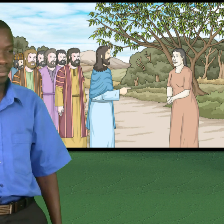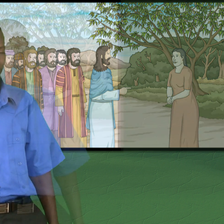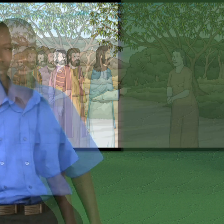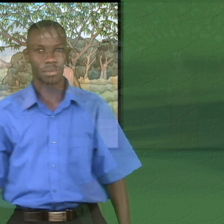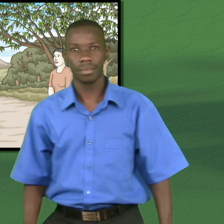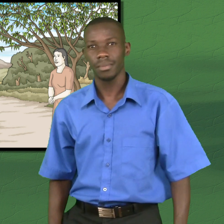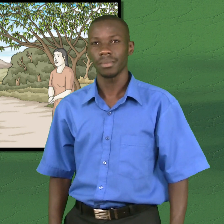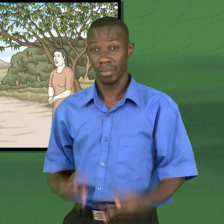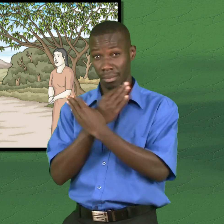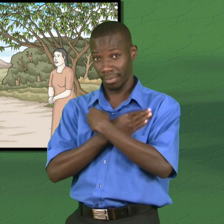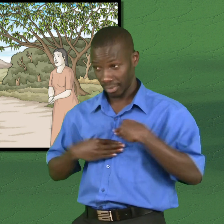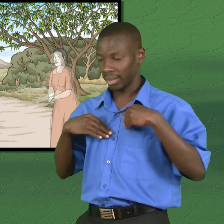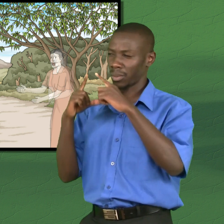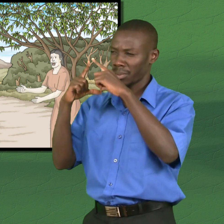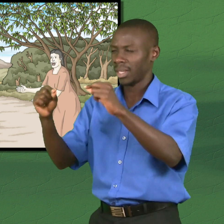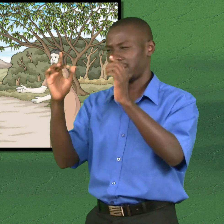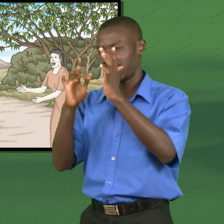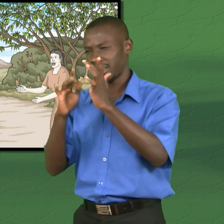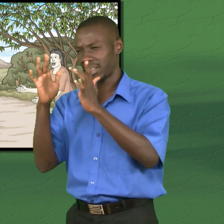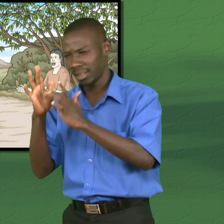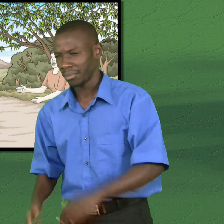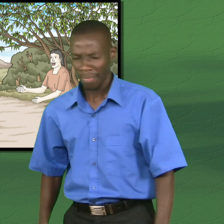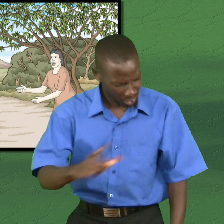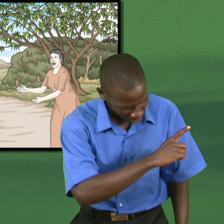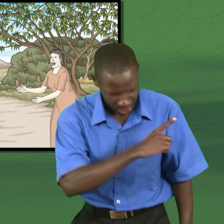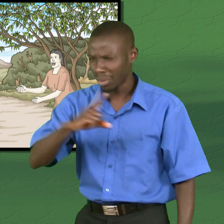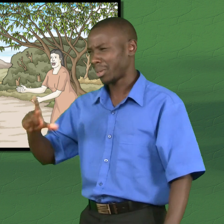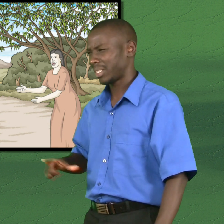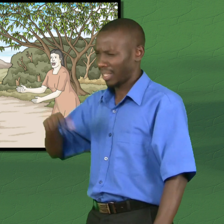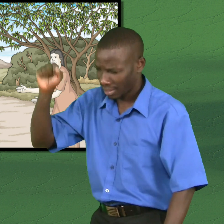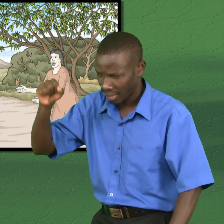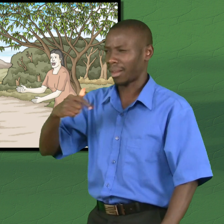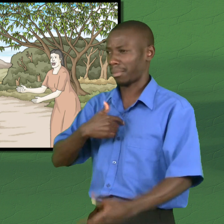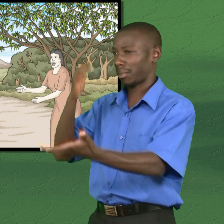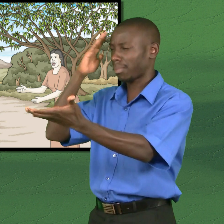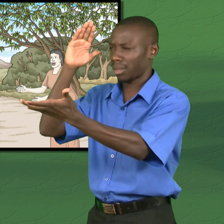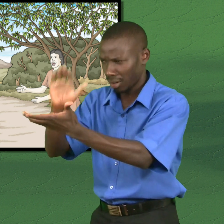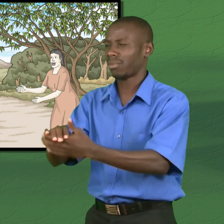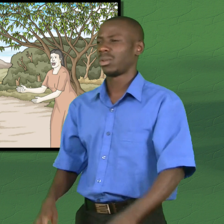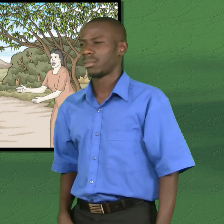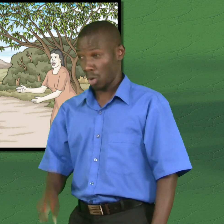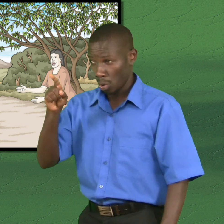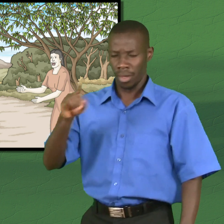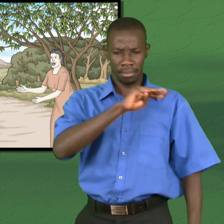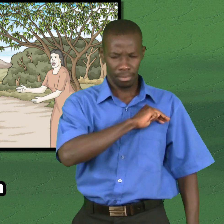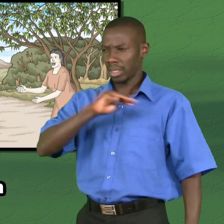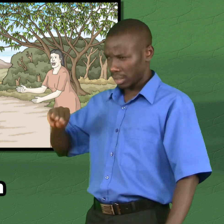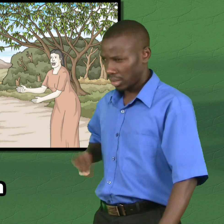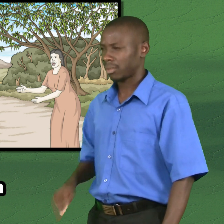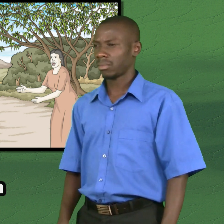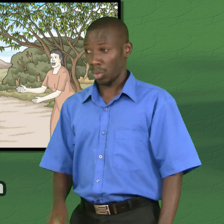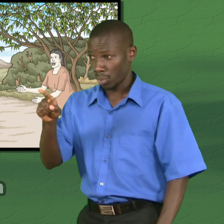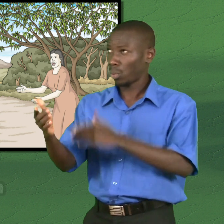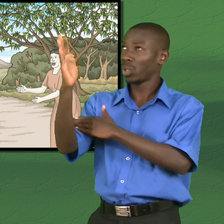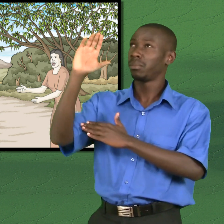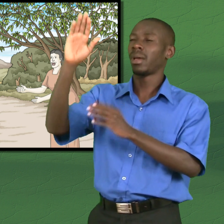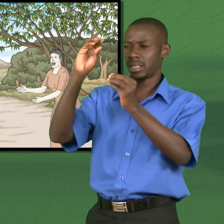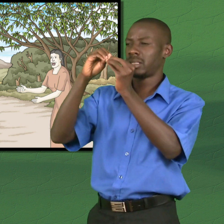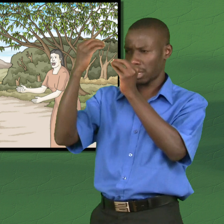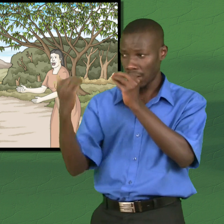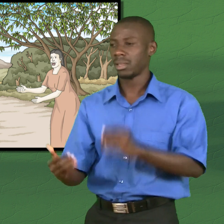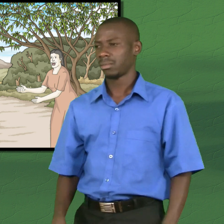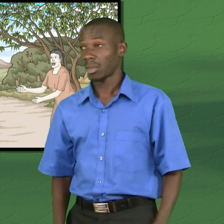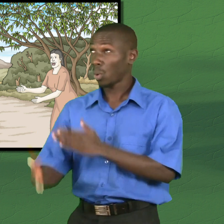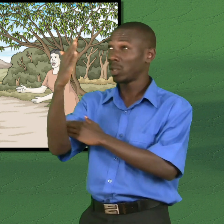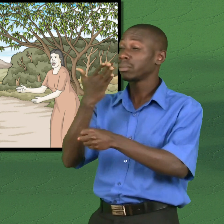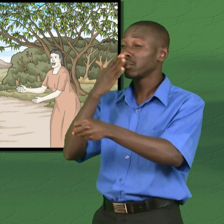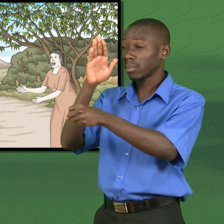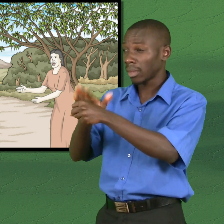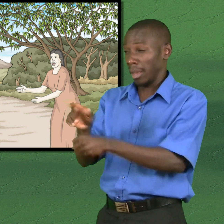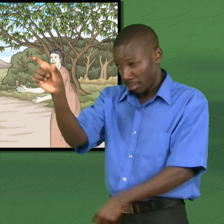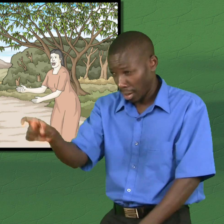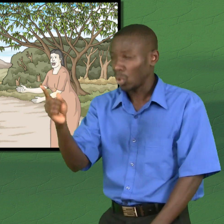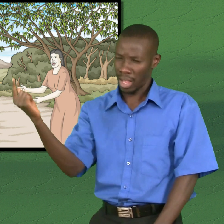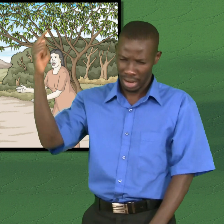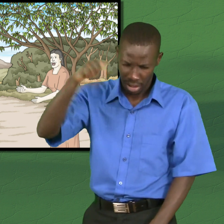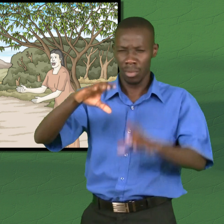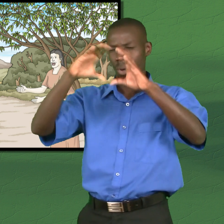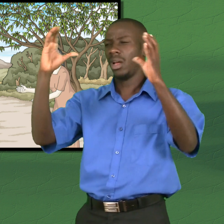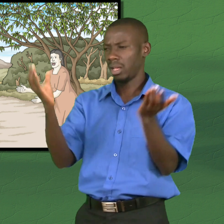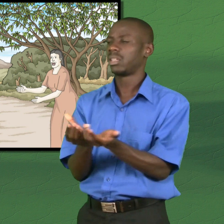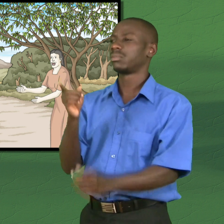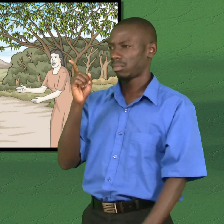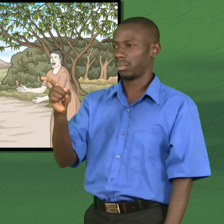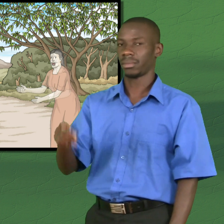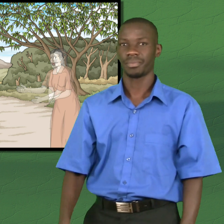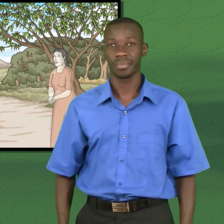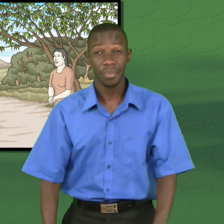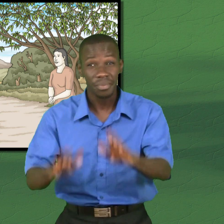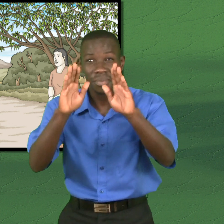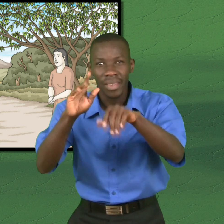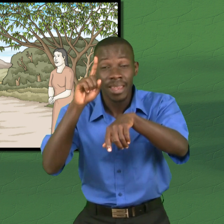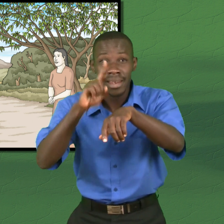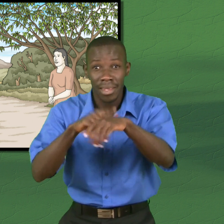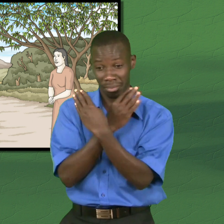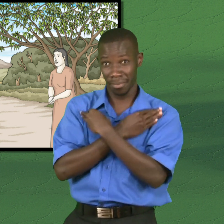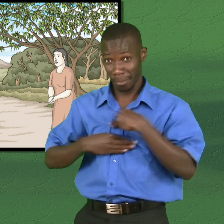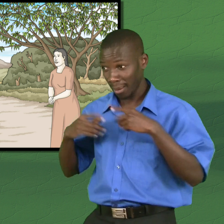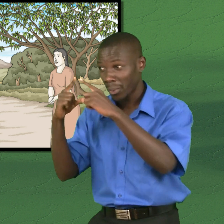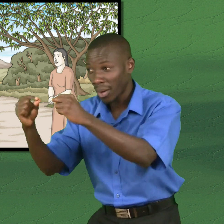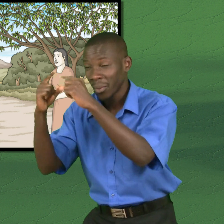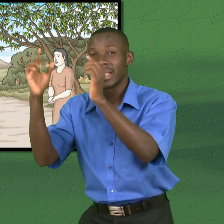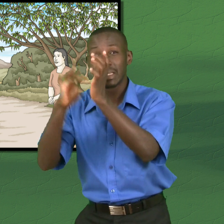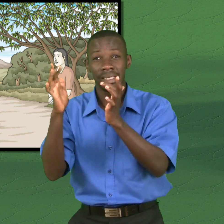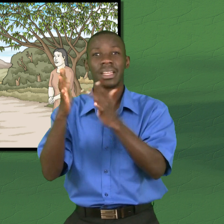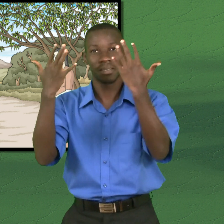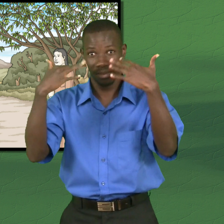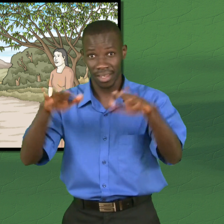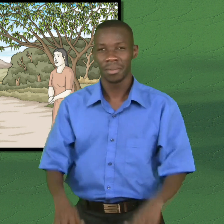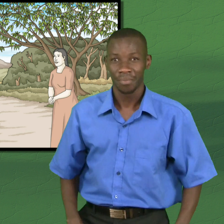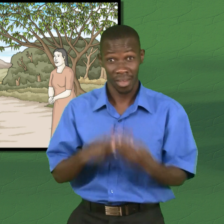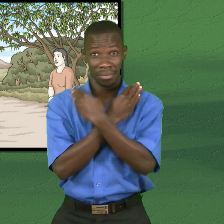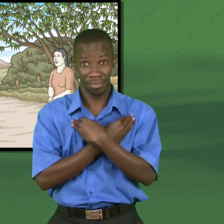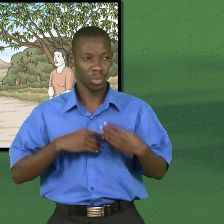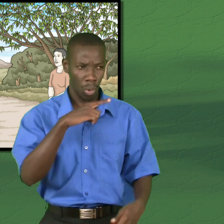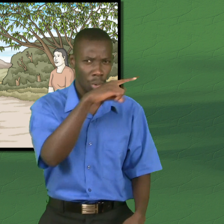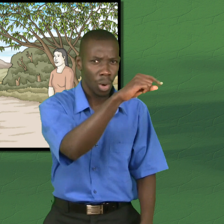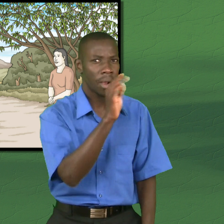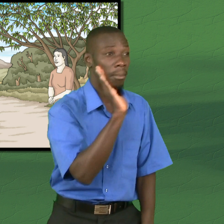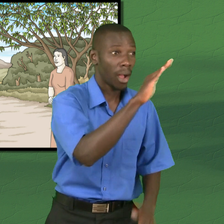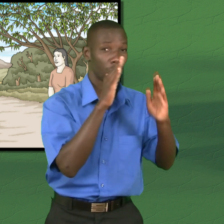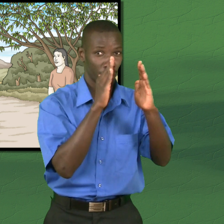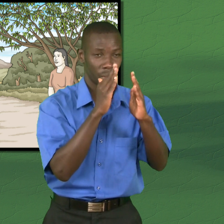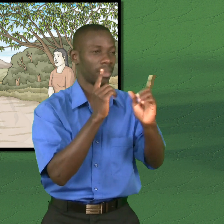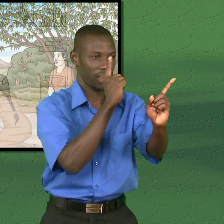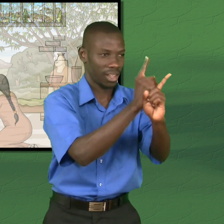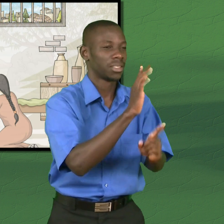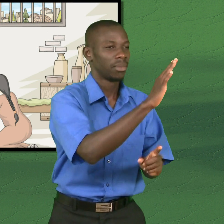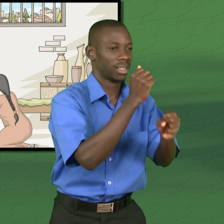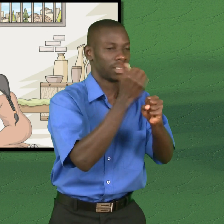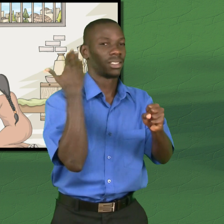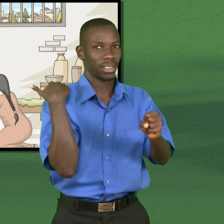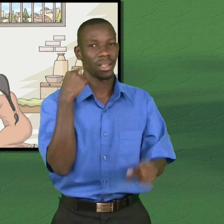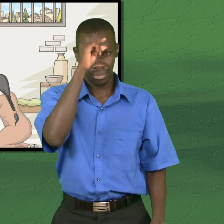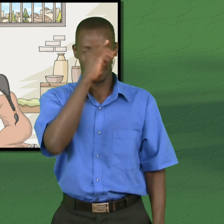“Yes, Lord,” she answered, “I believe that You are the Christ, the Son of God, who was to come into the world.”